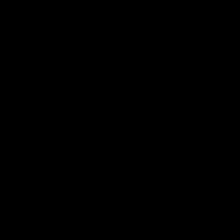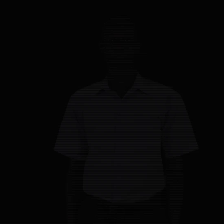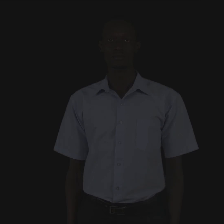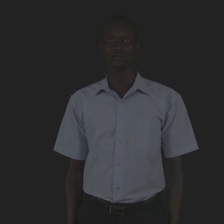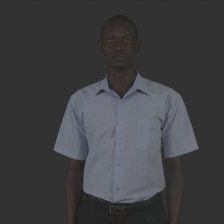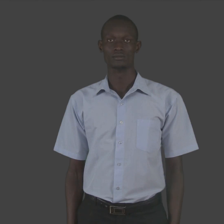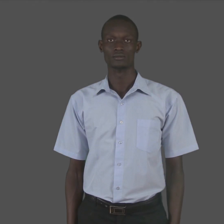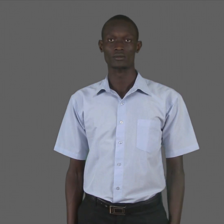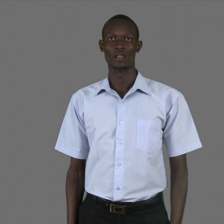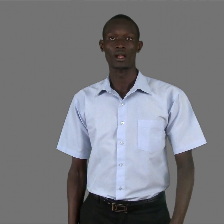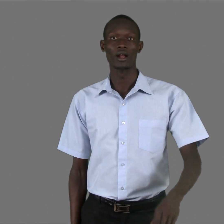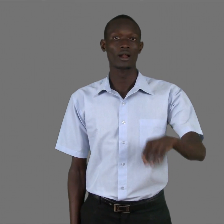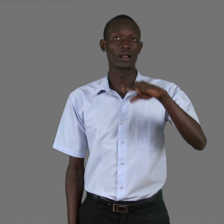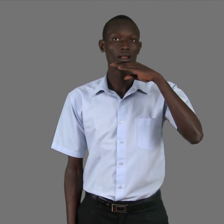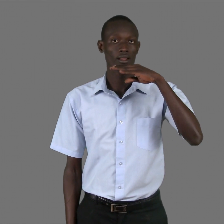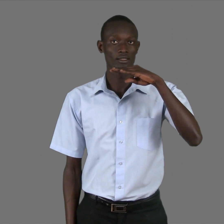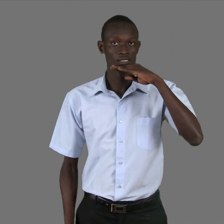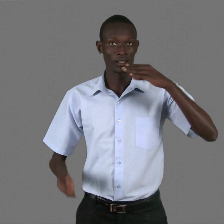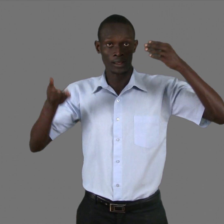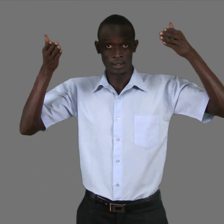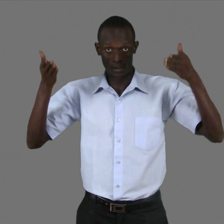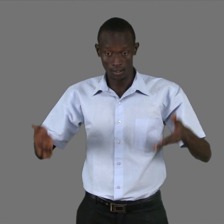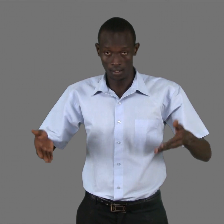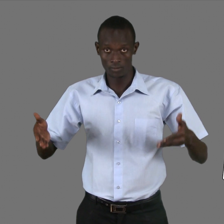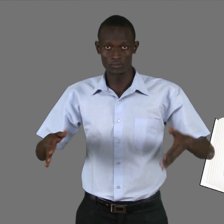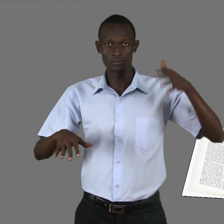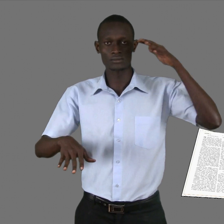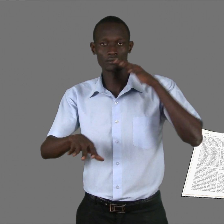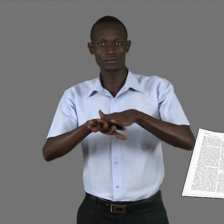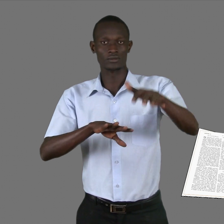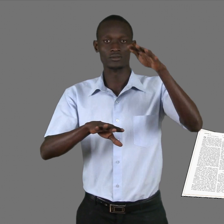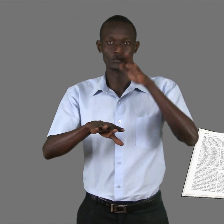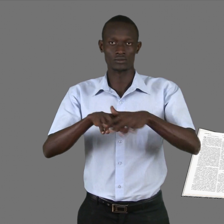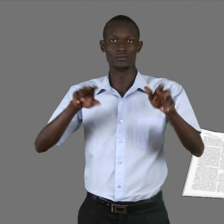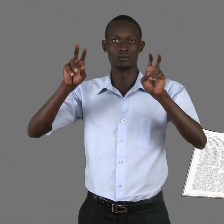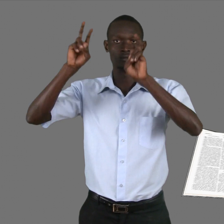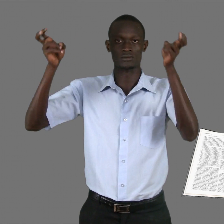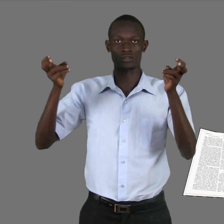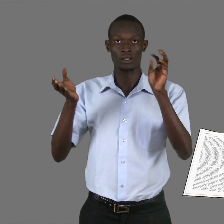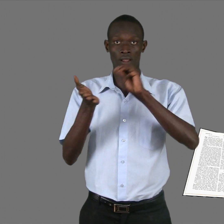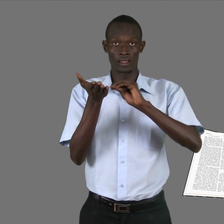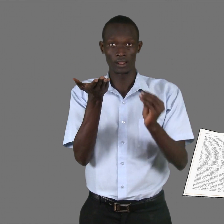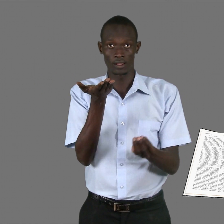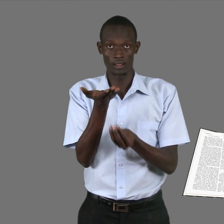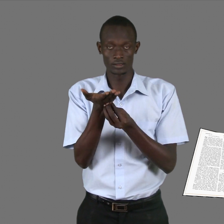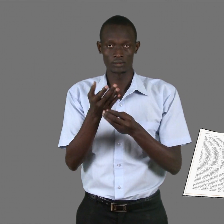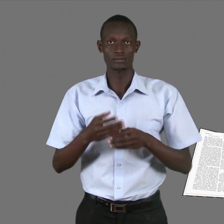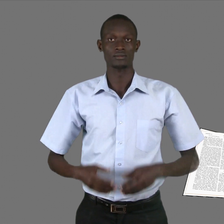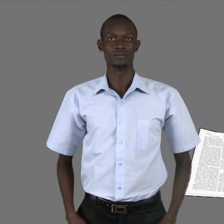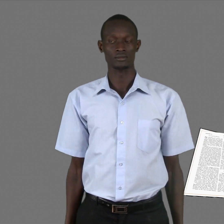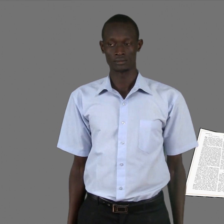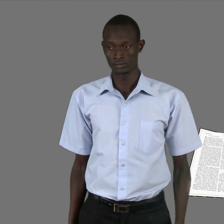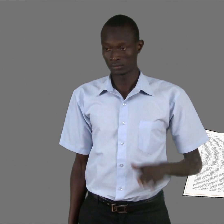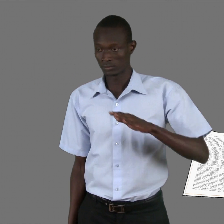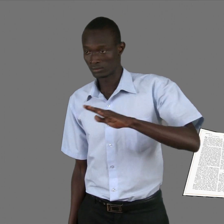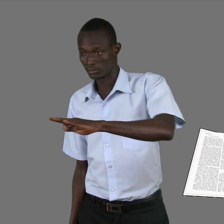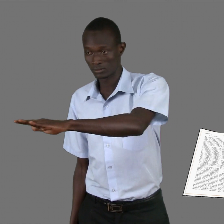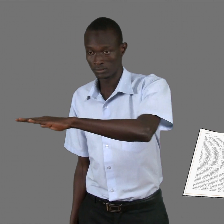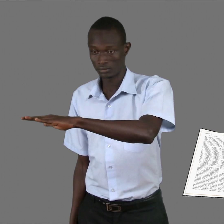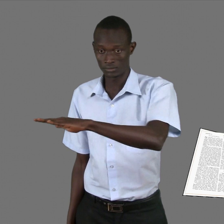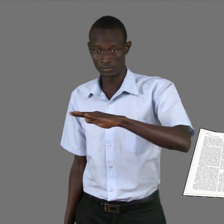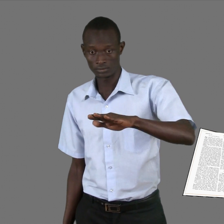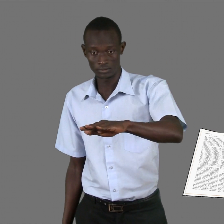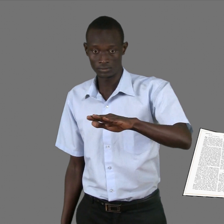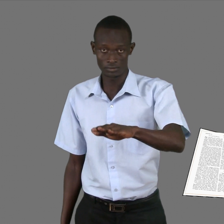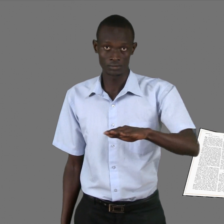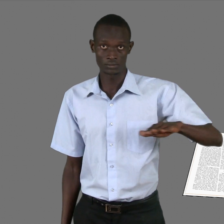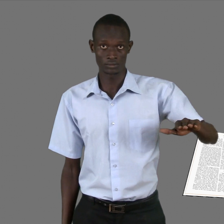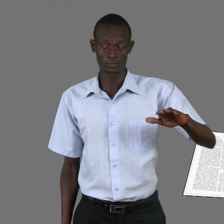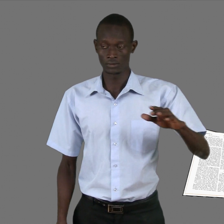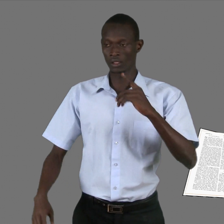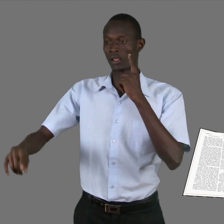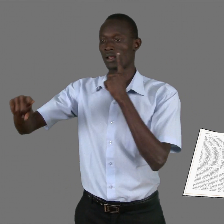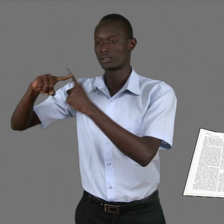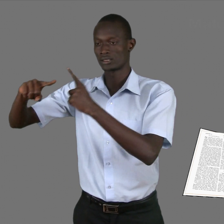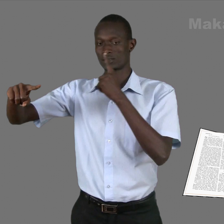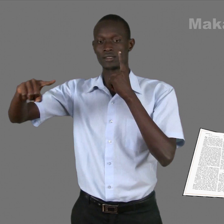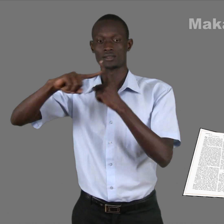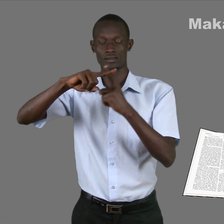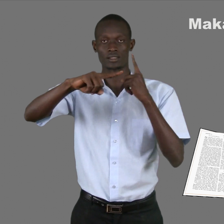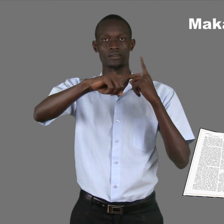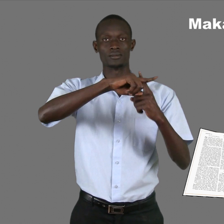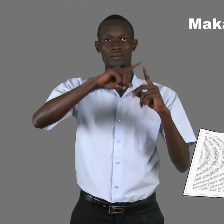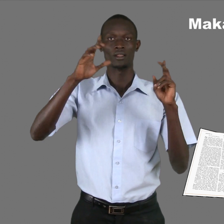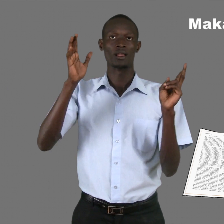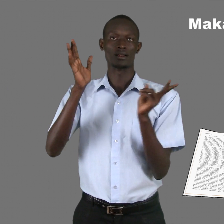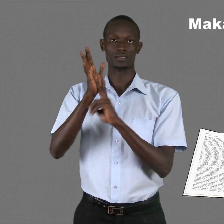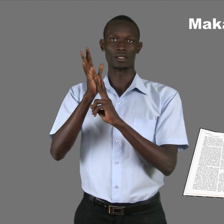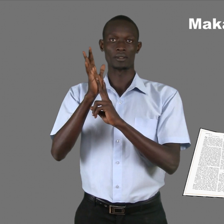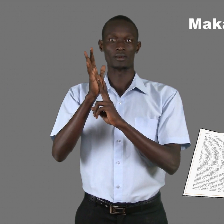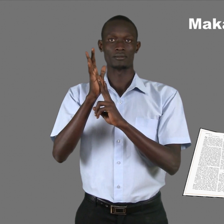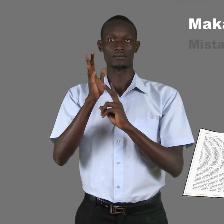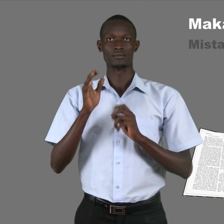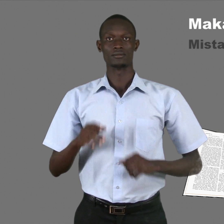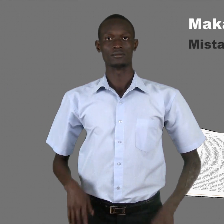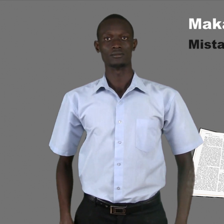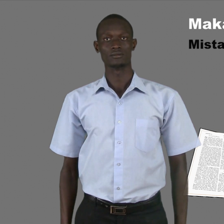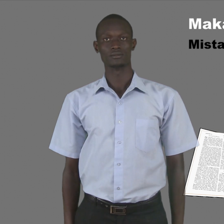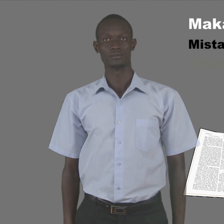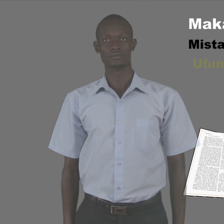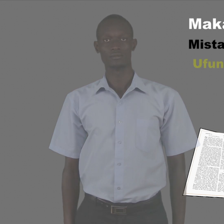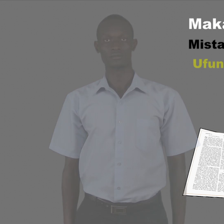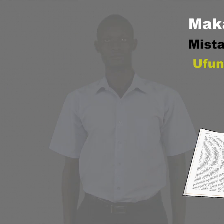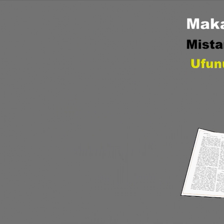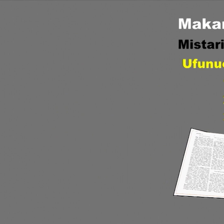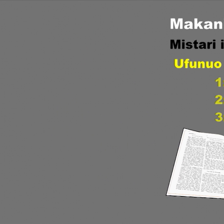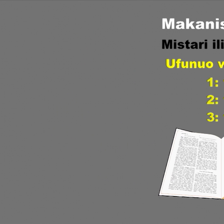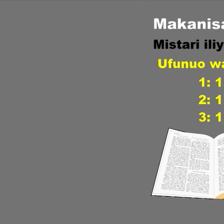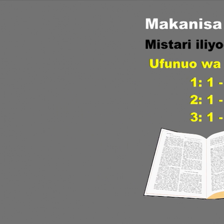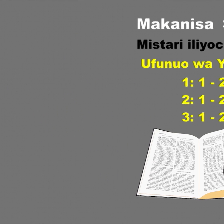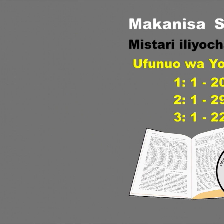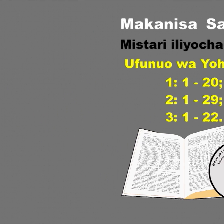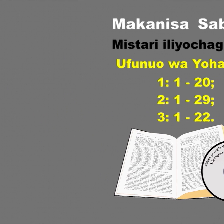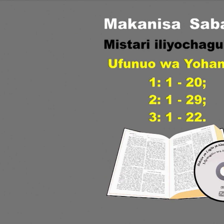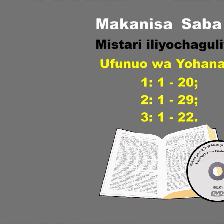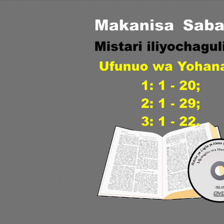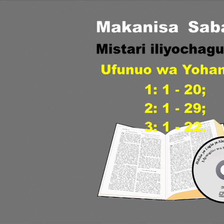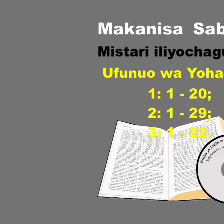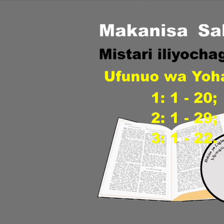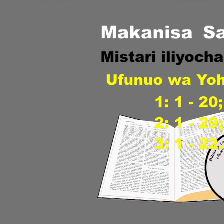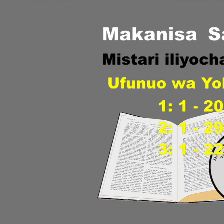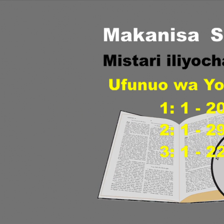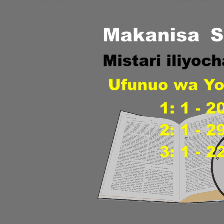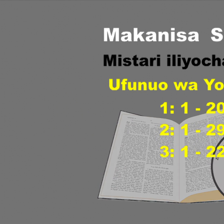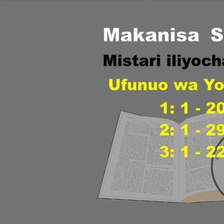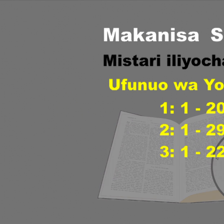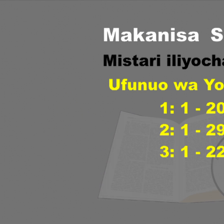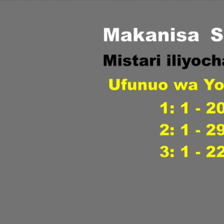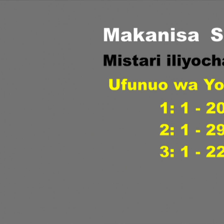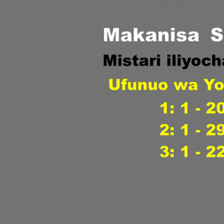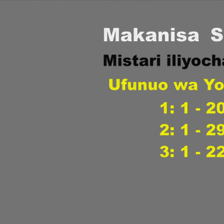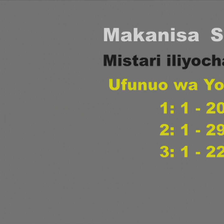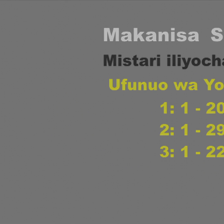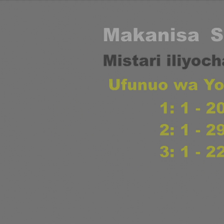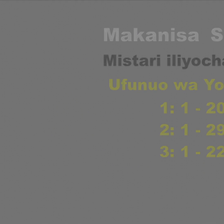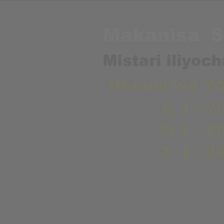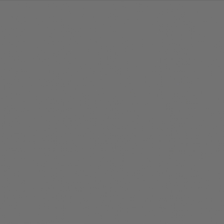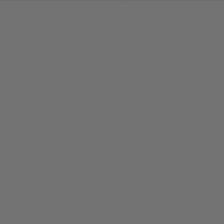The seven churches